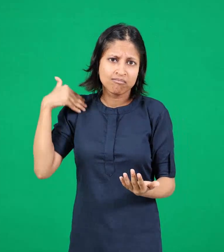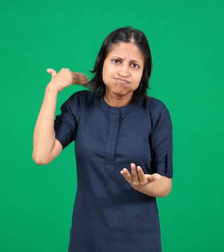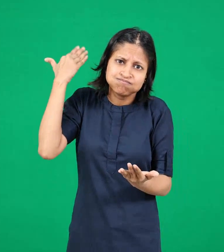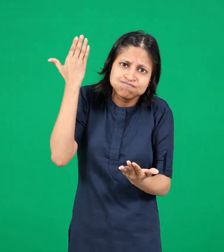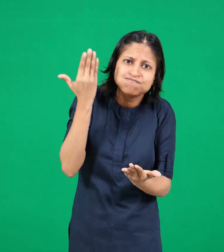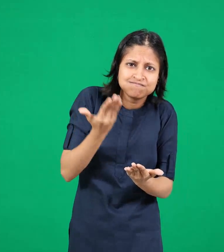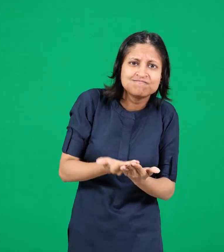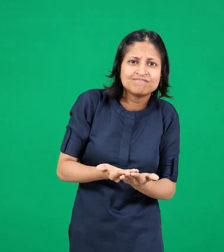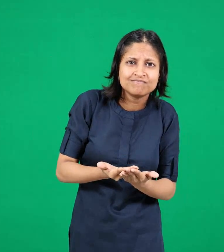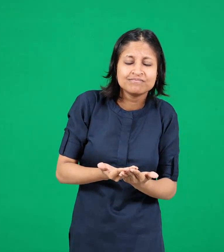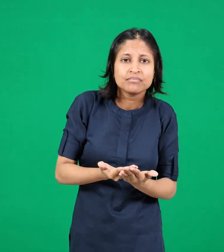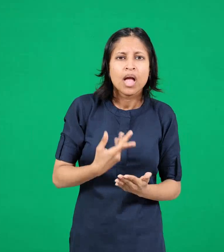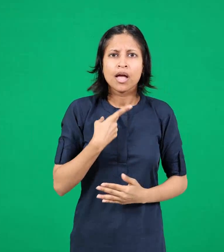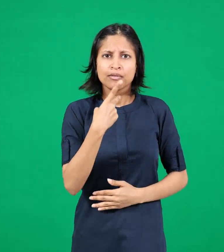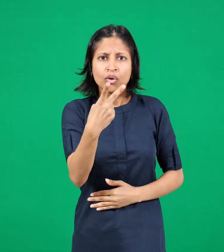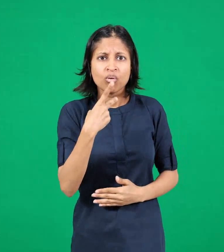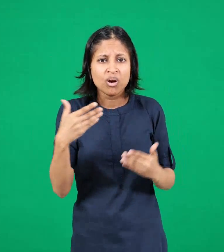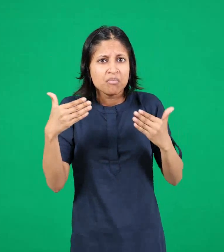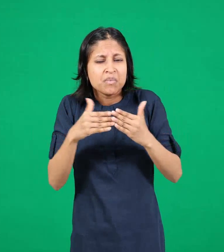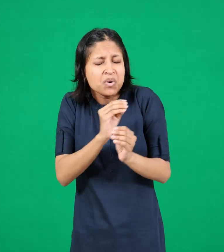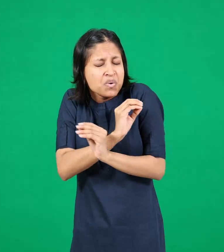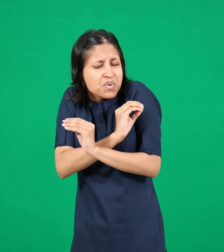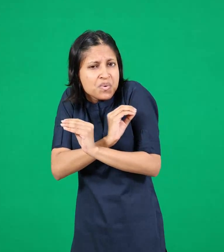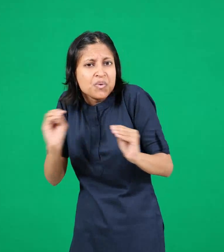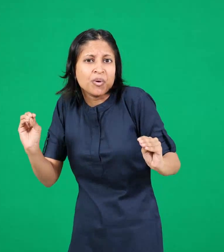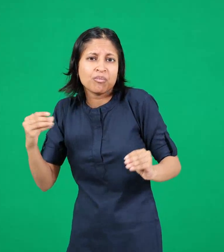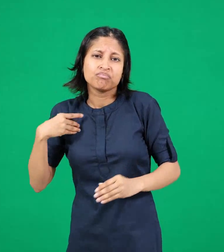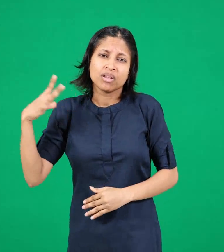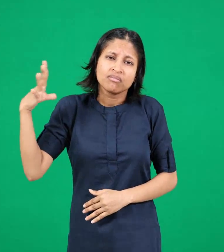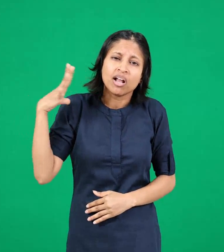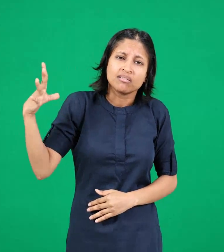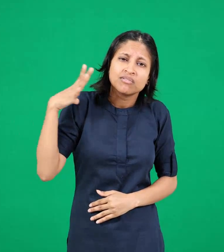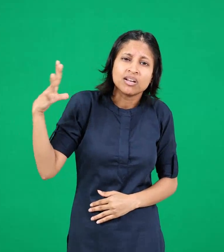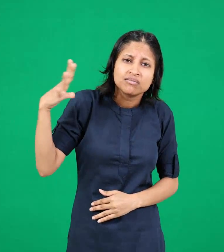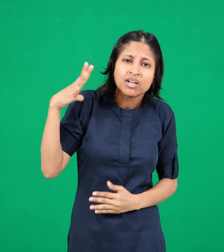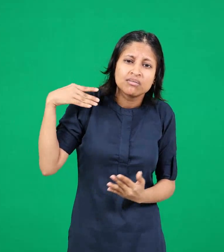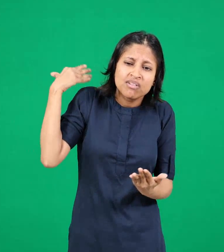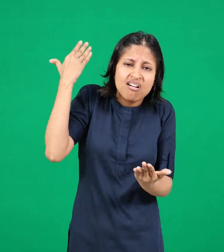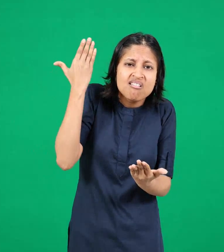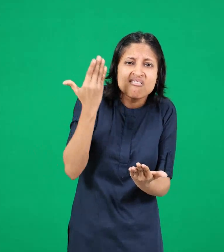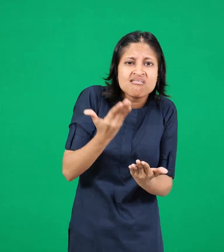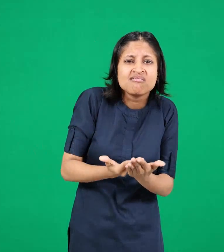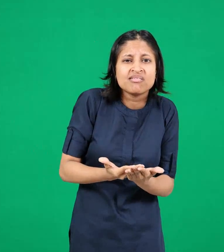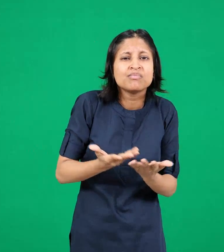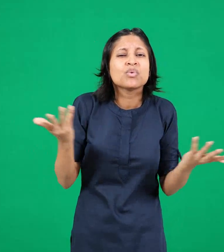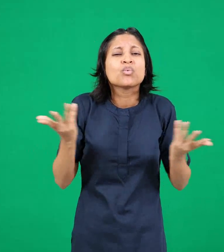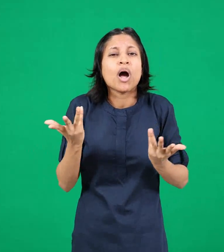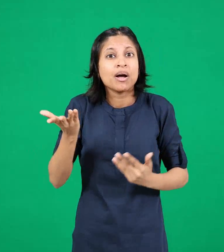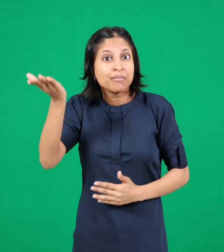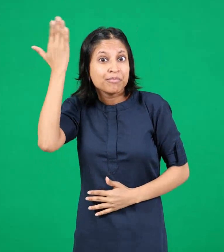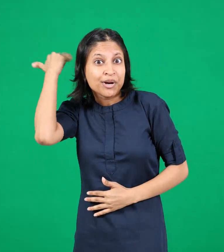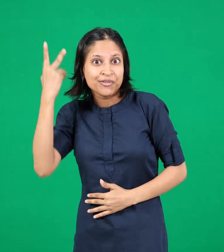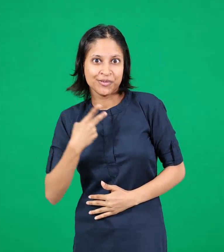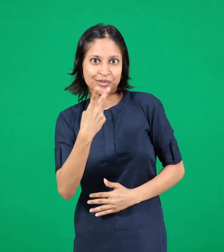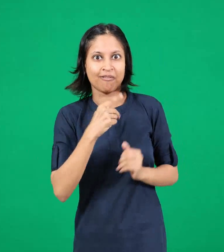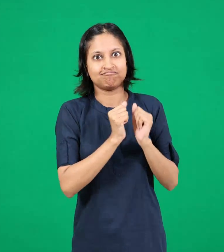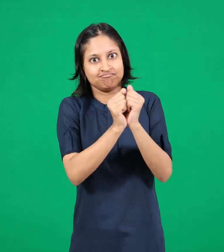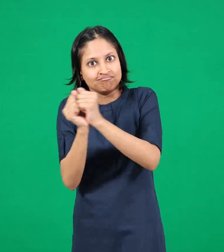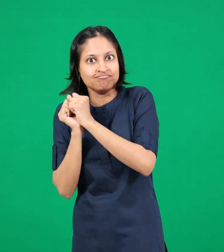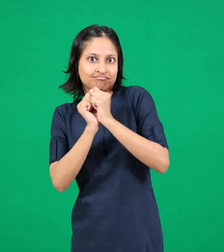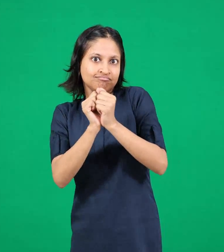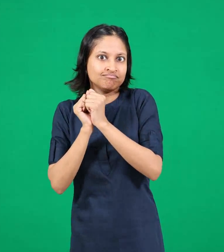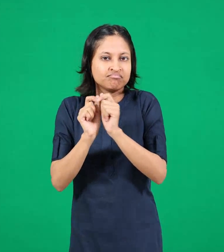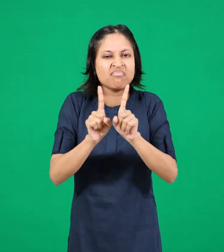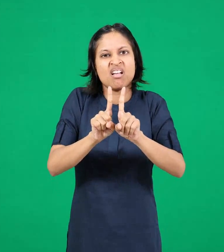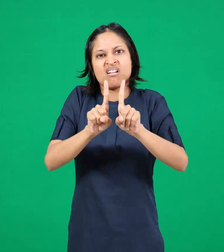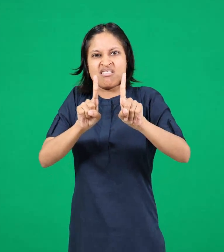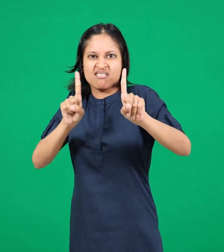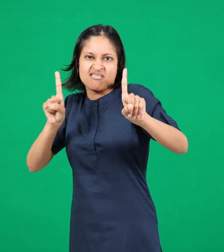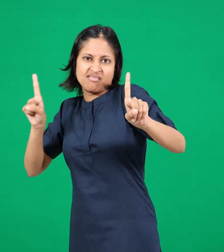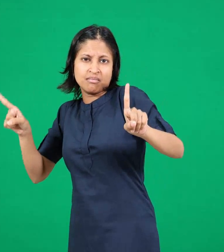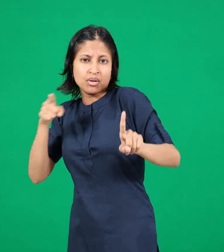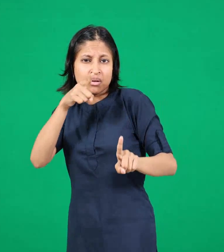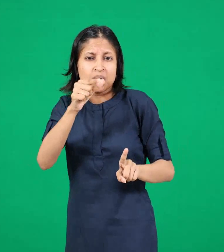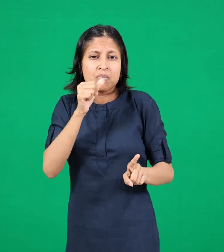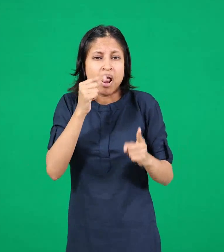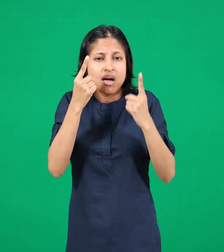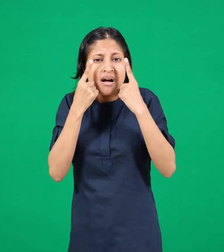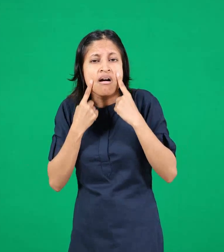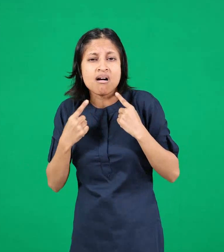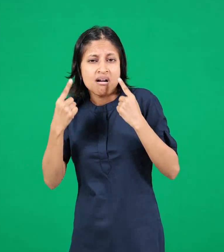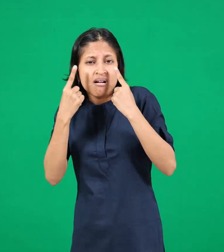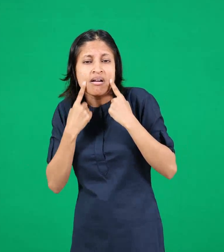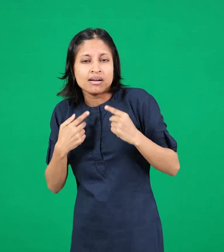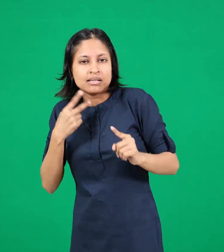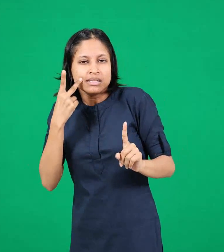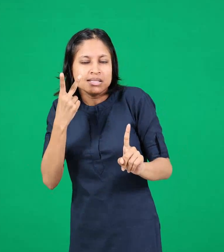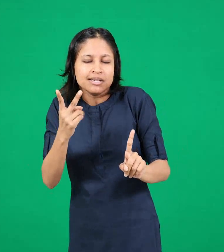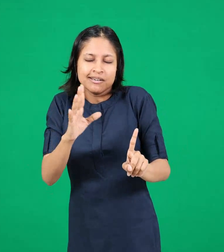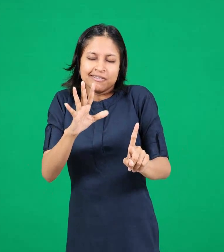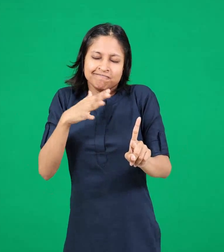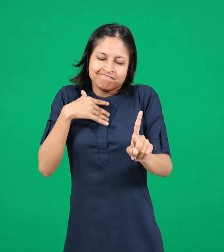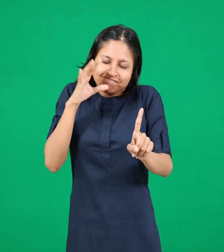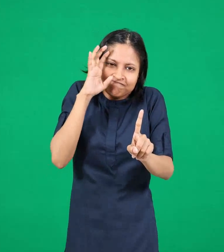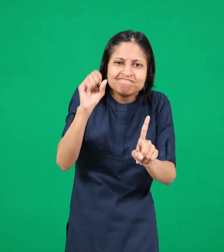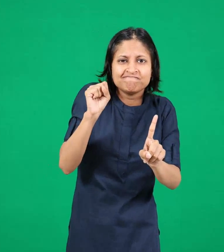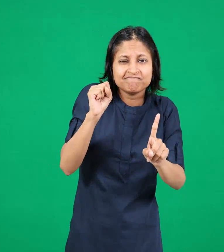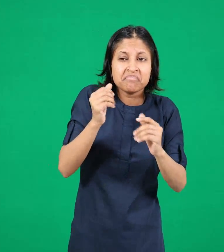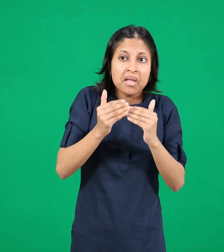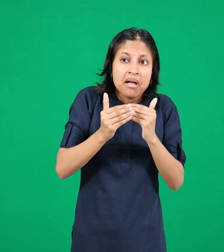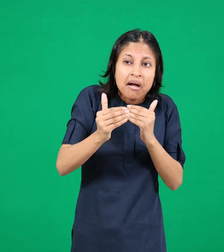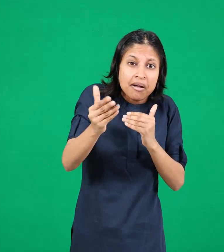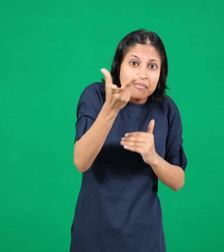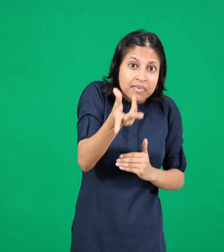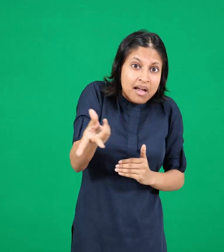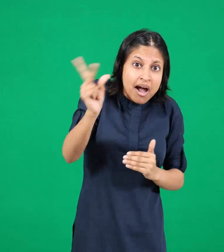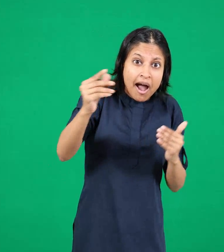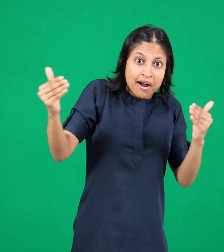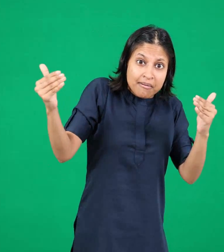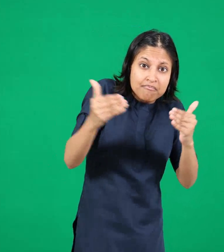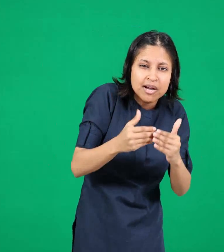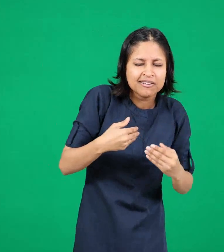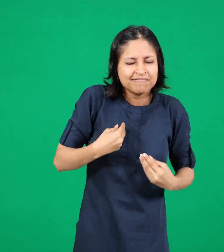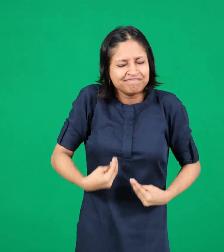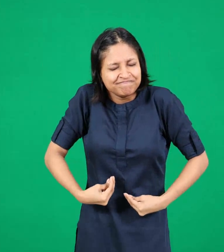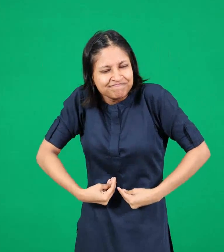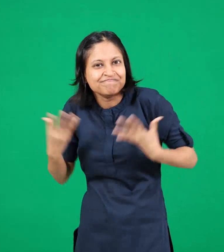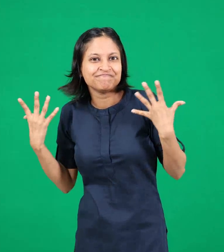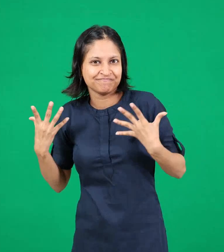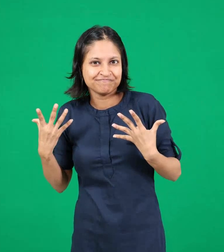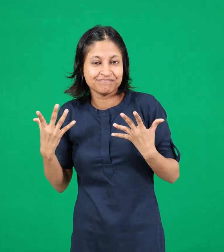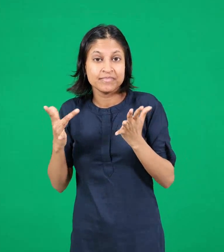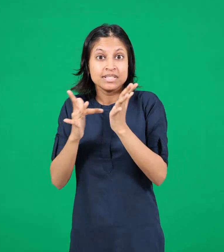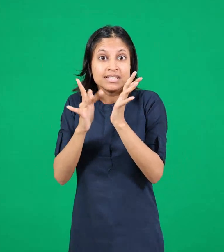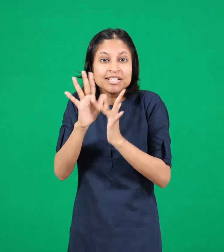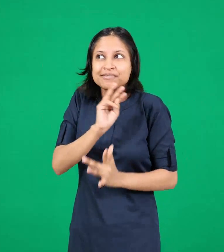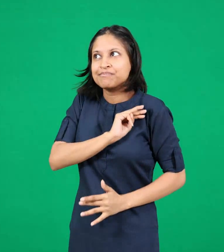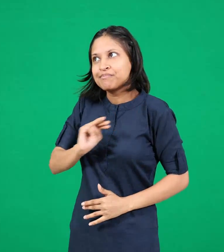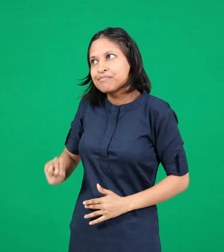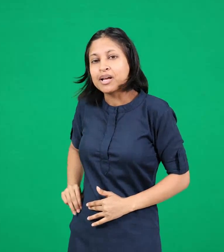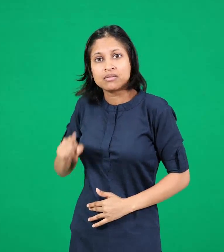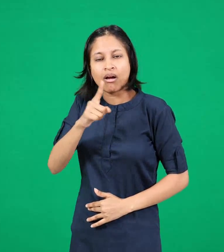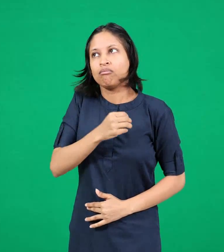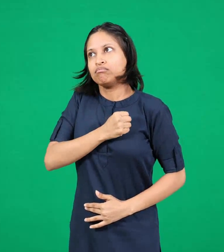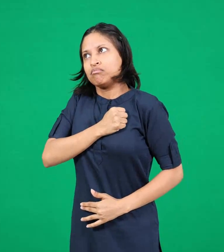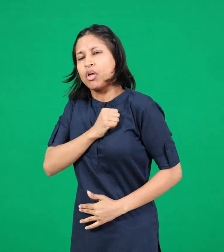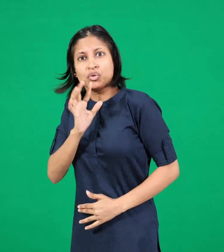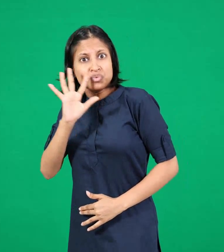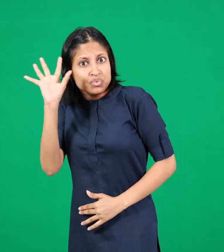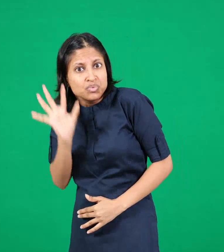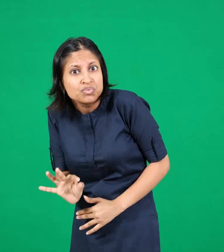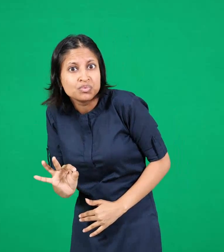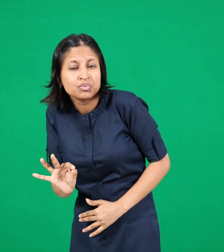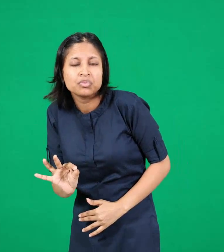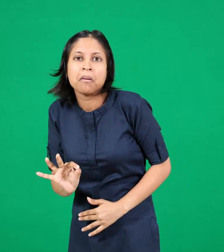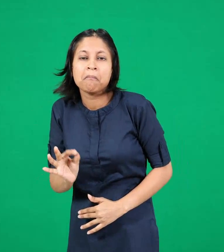Recalling your tears, I long to see you so that I may be filled with joy.